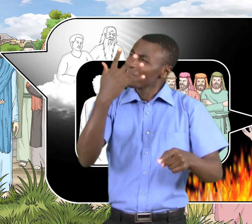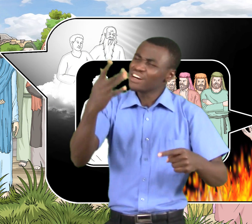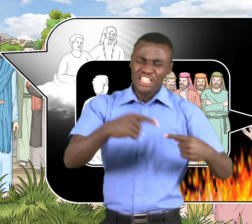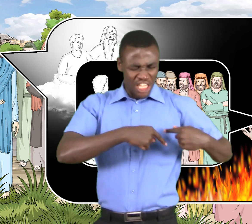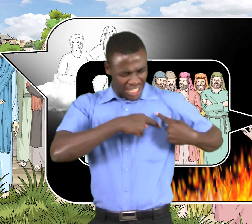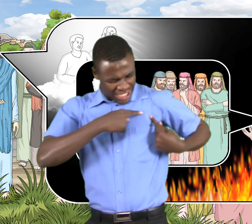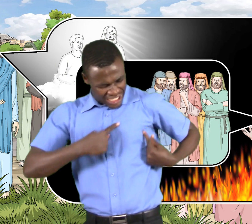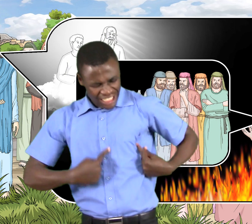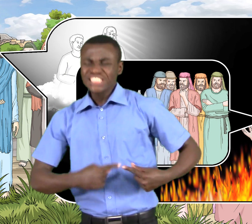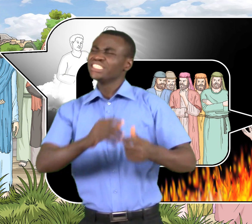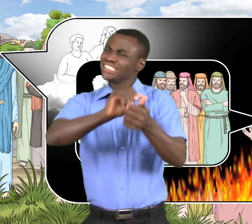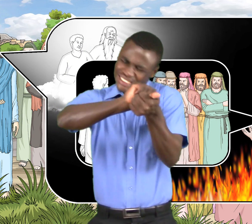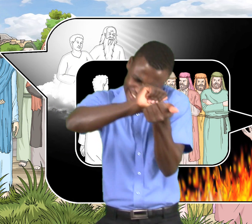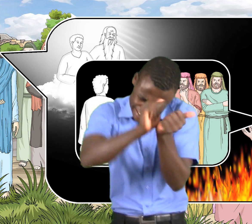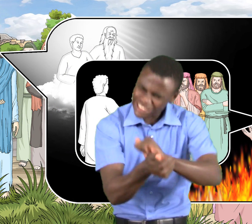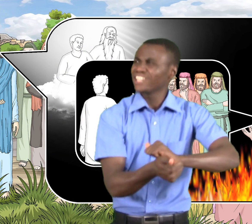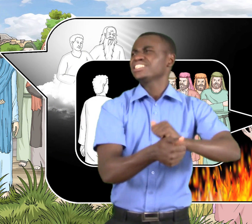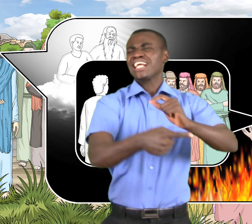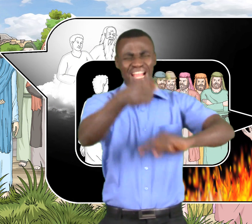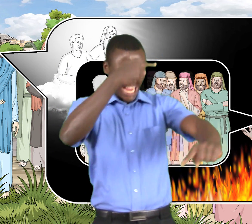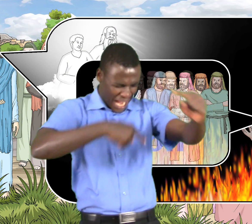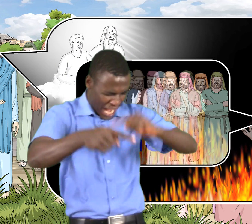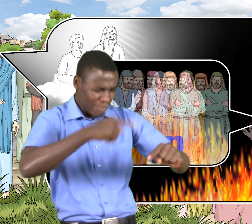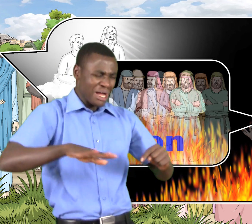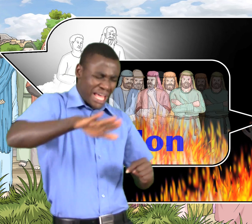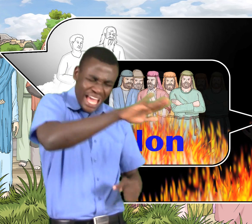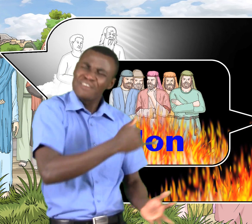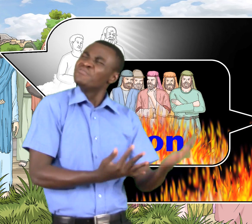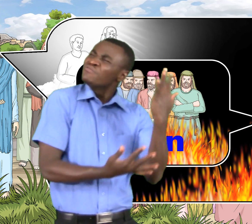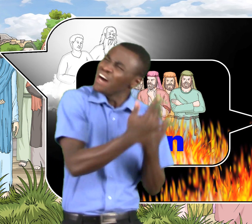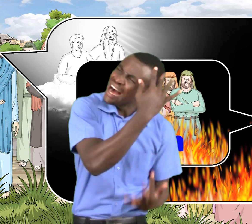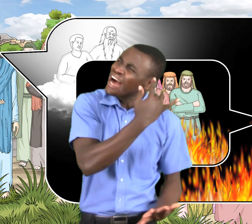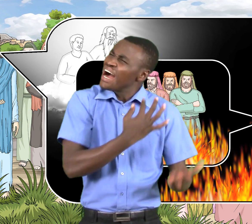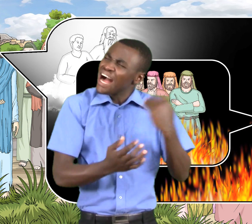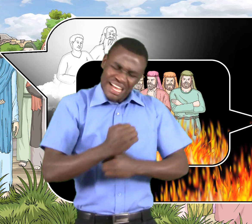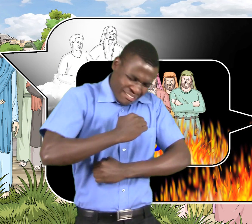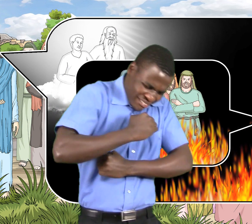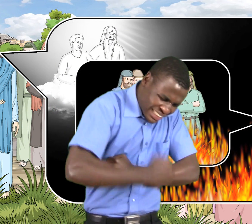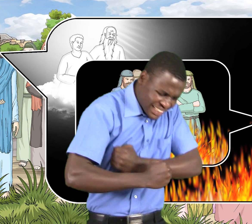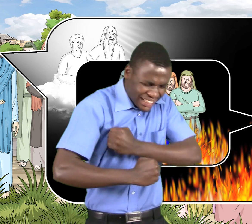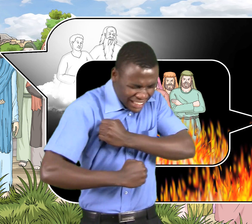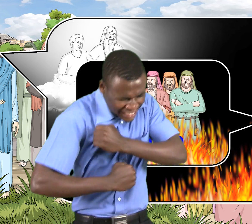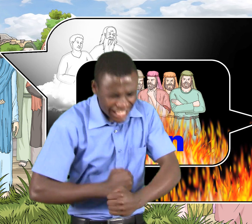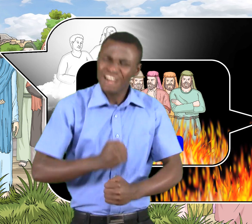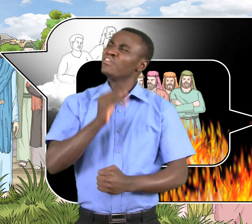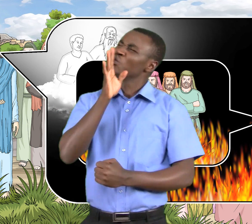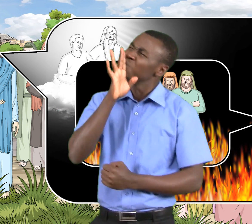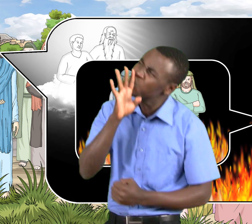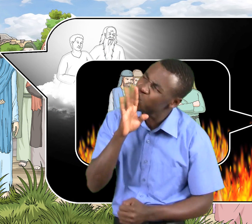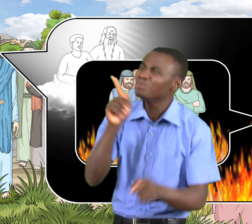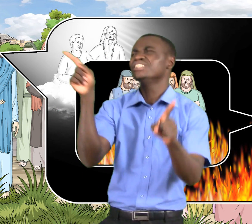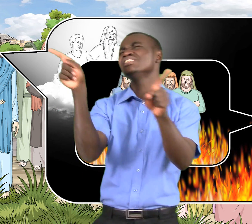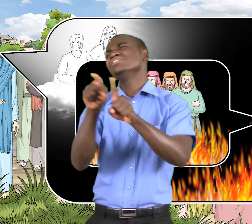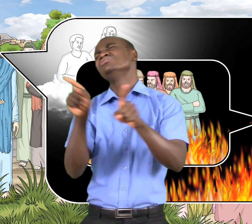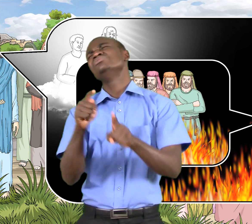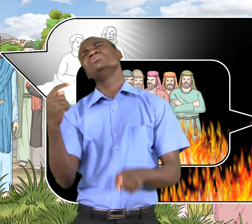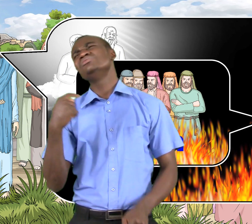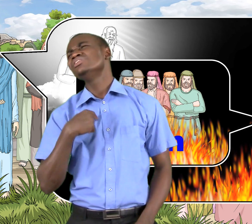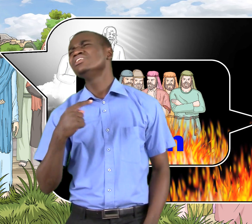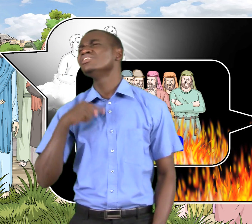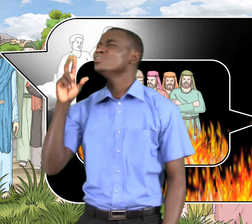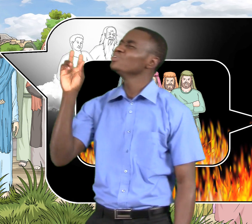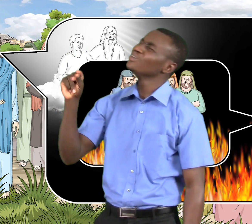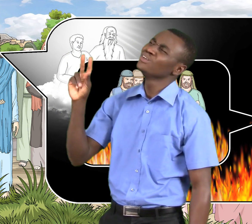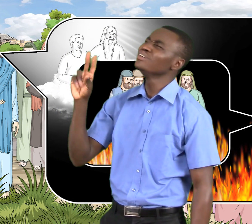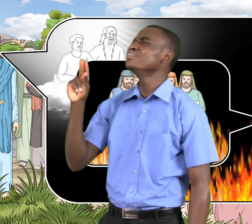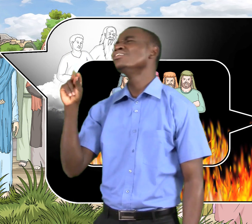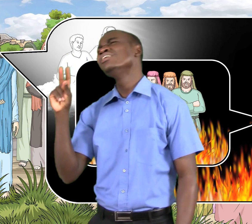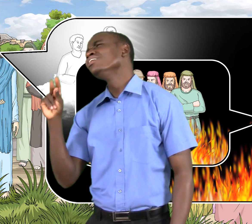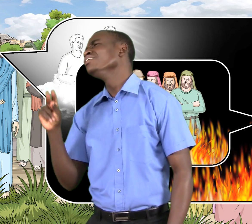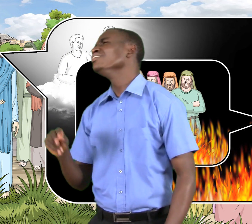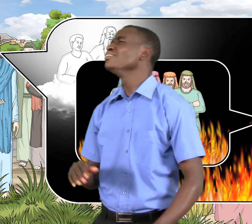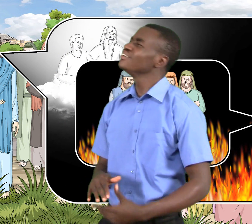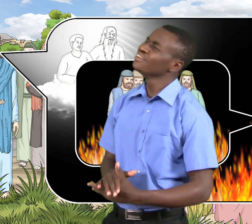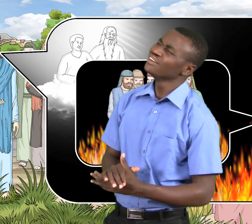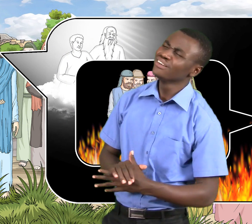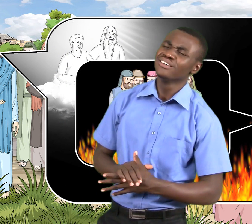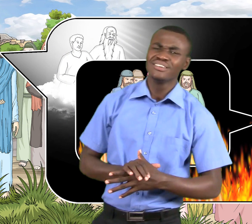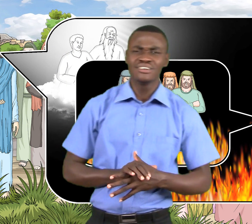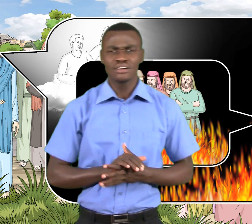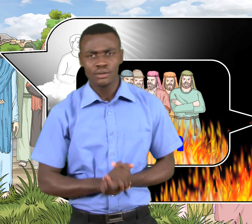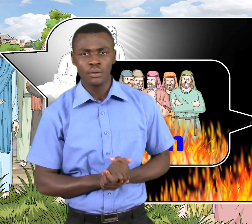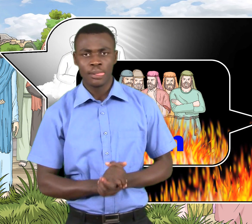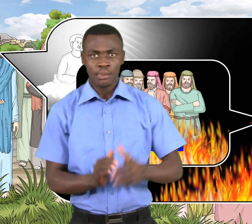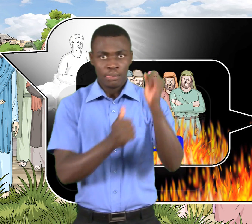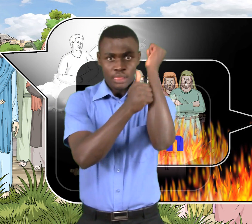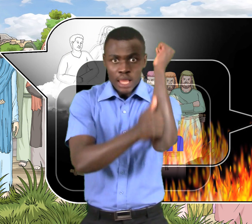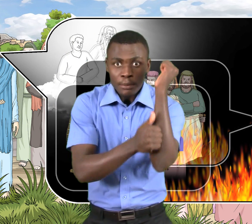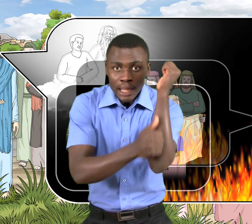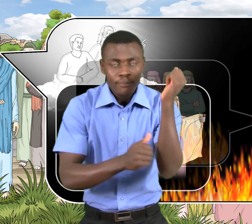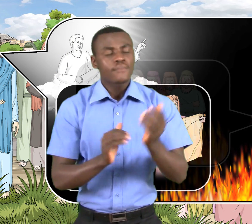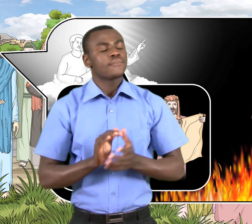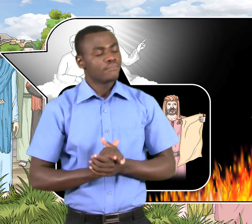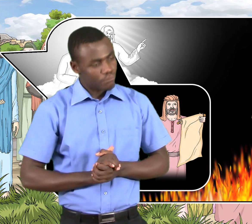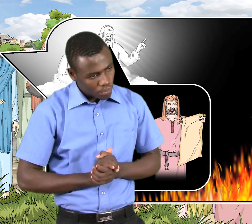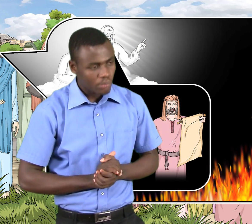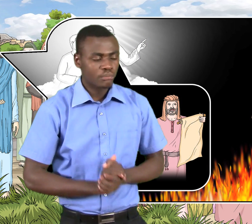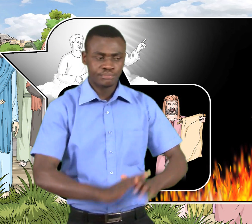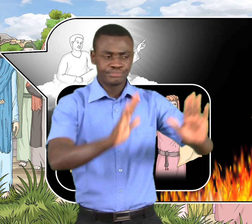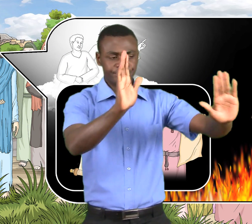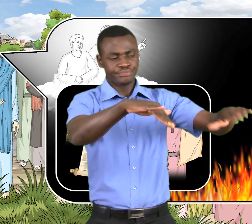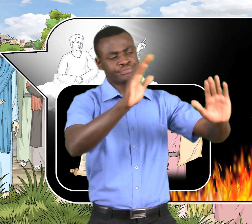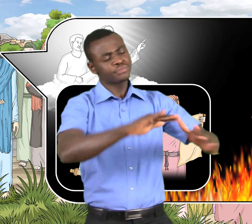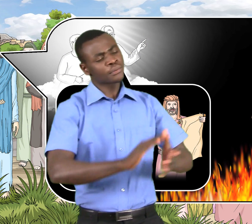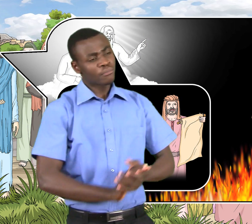Let him warn them, so that they will not also end up in this place of torment.’